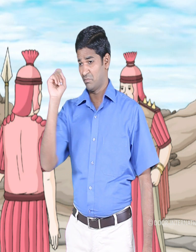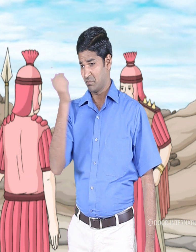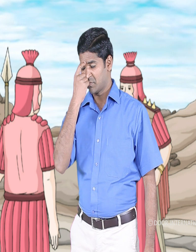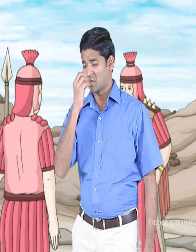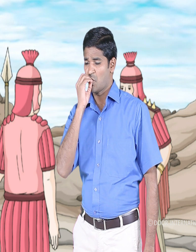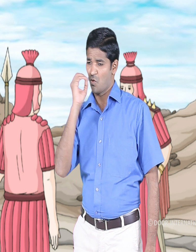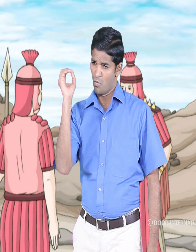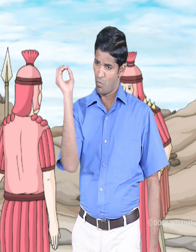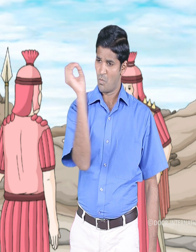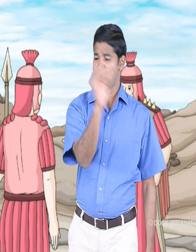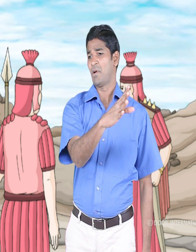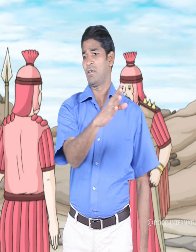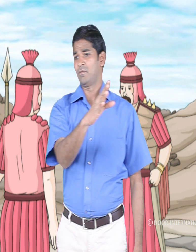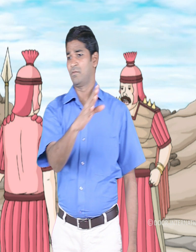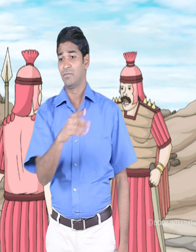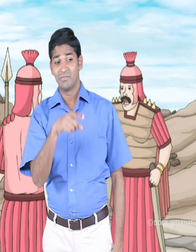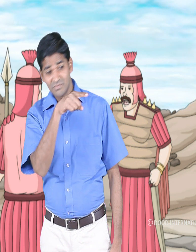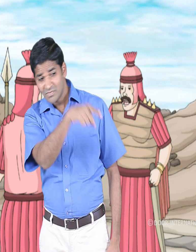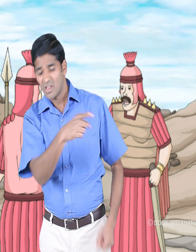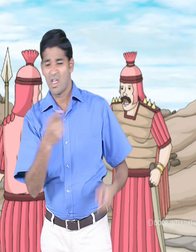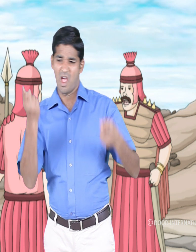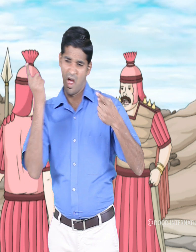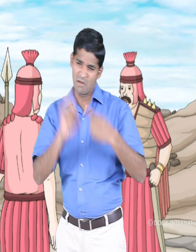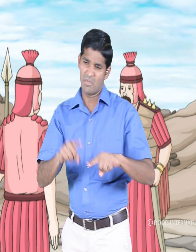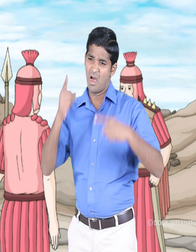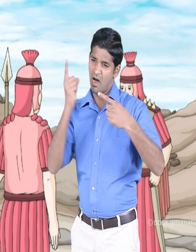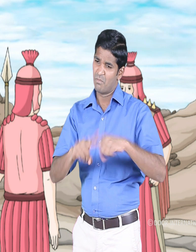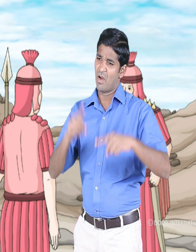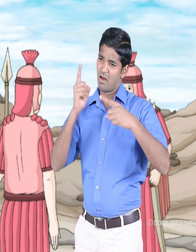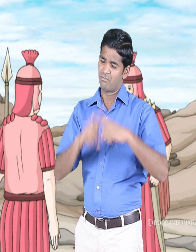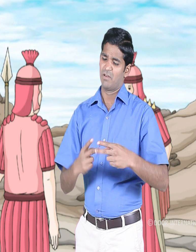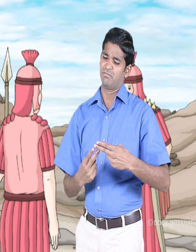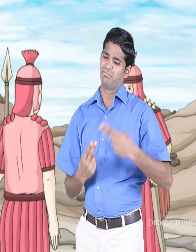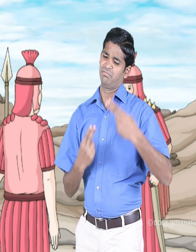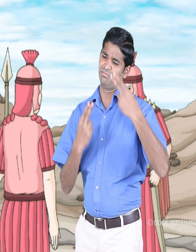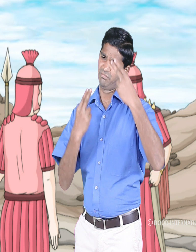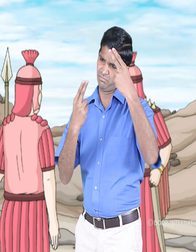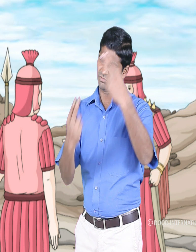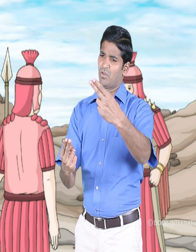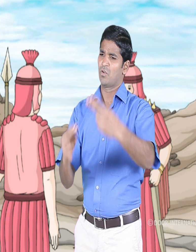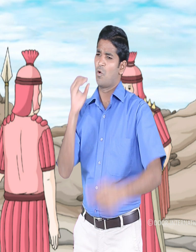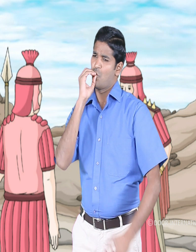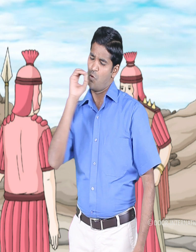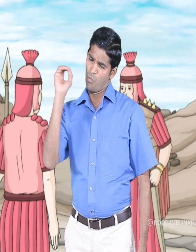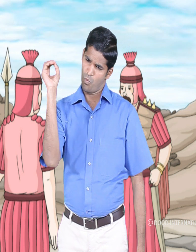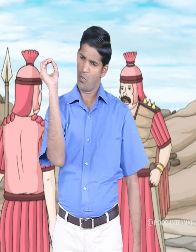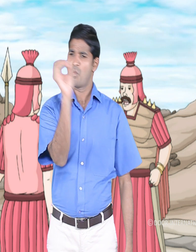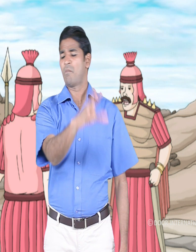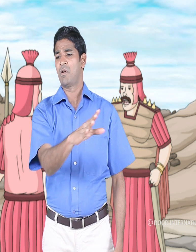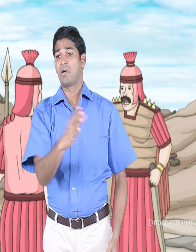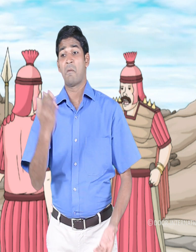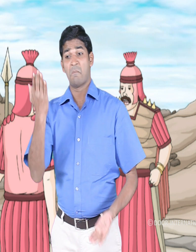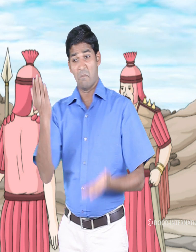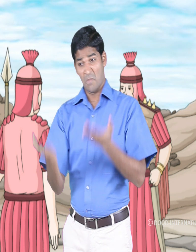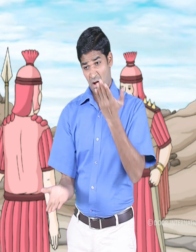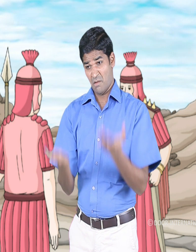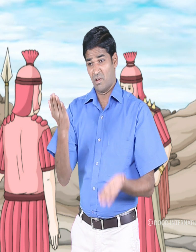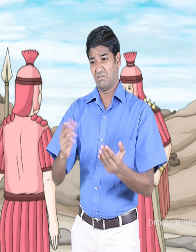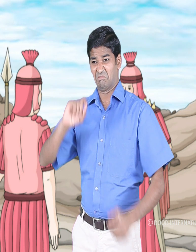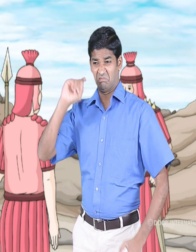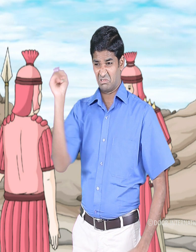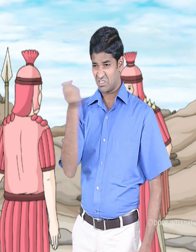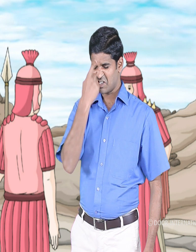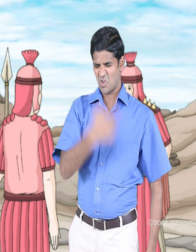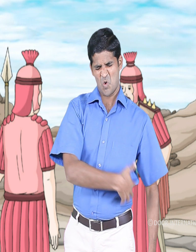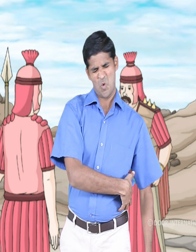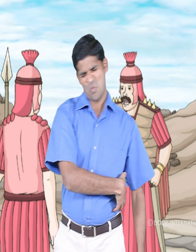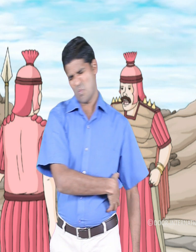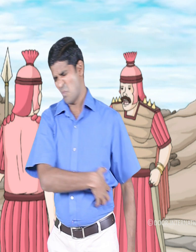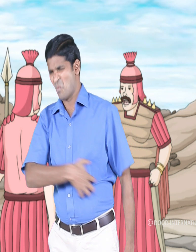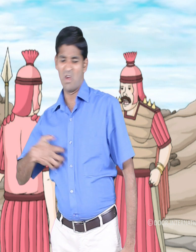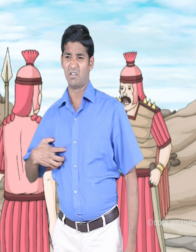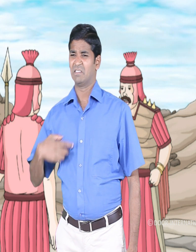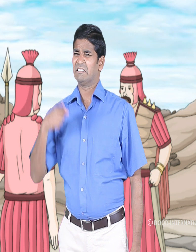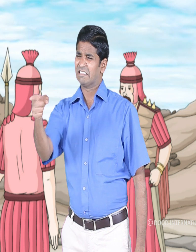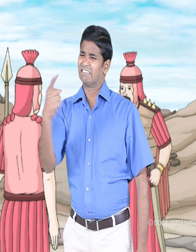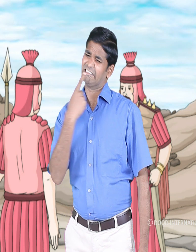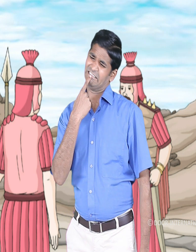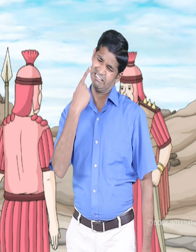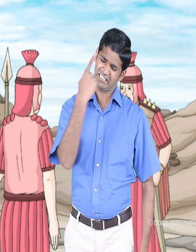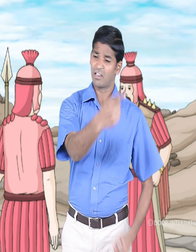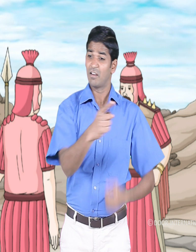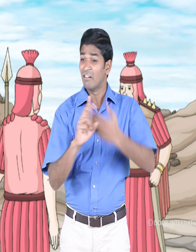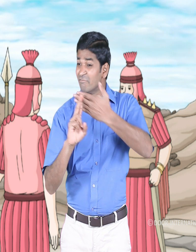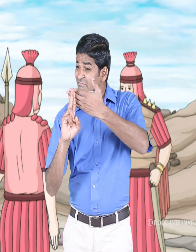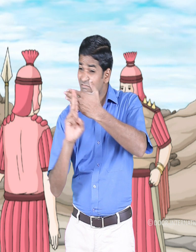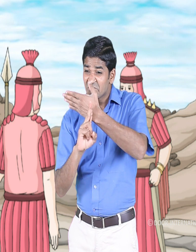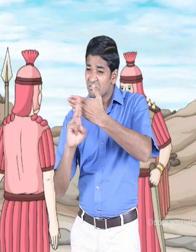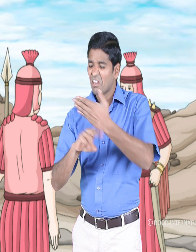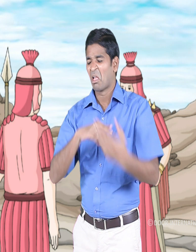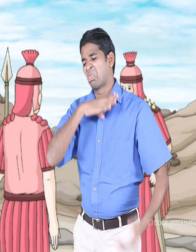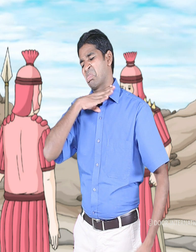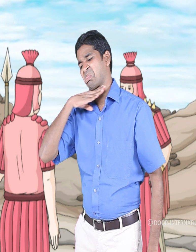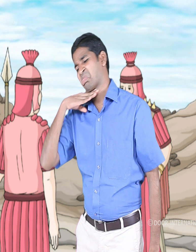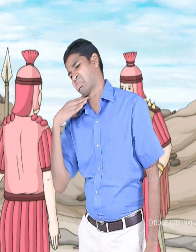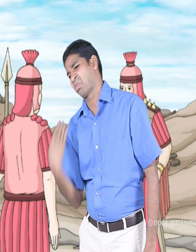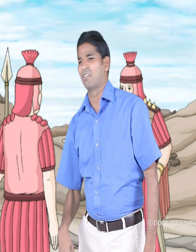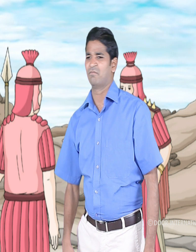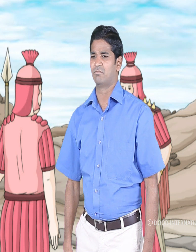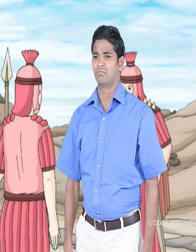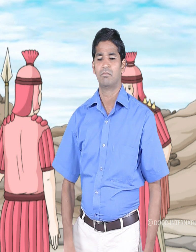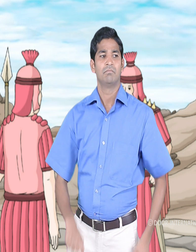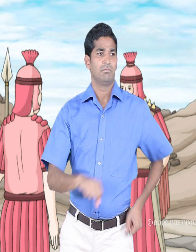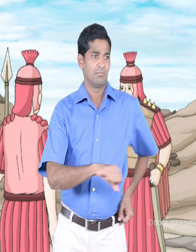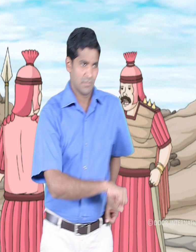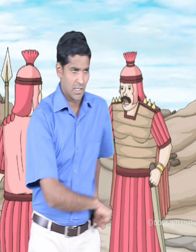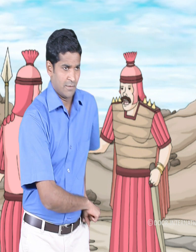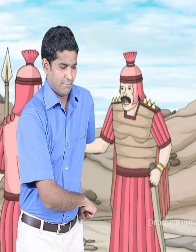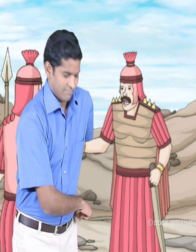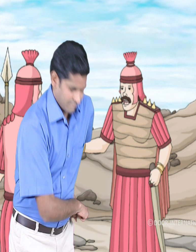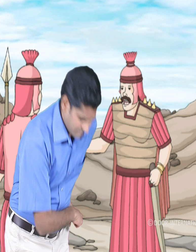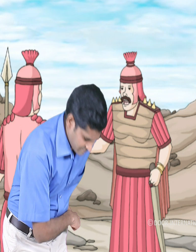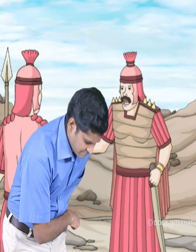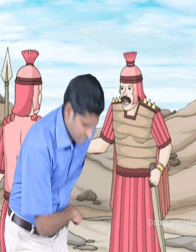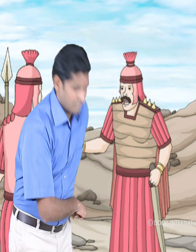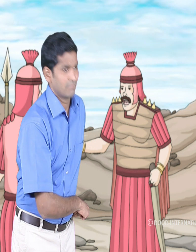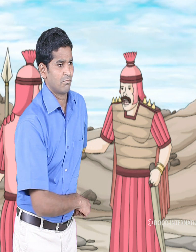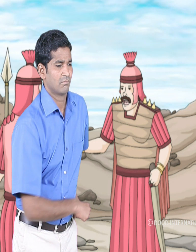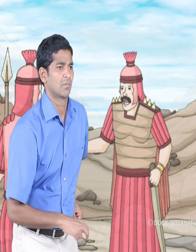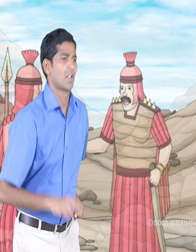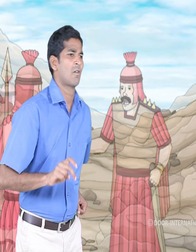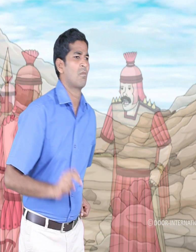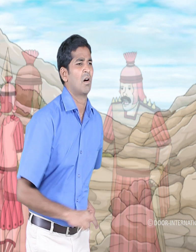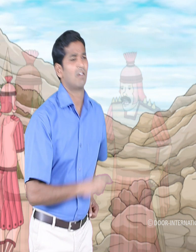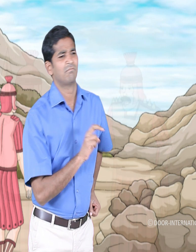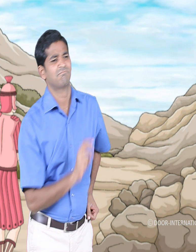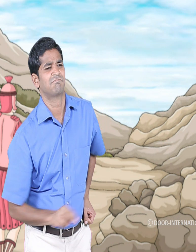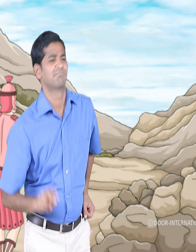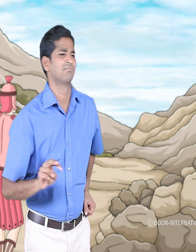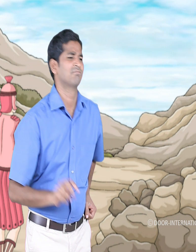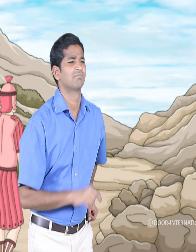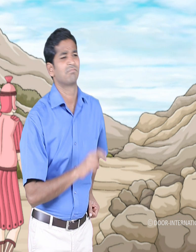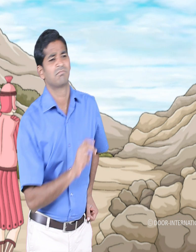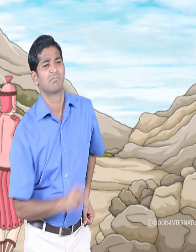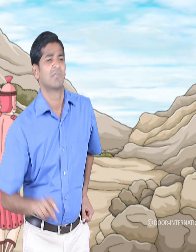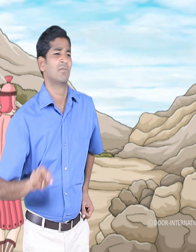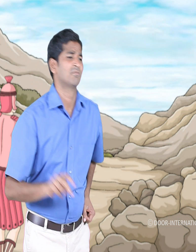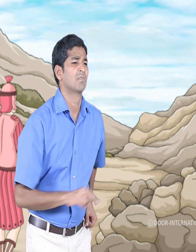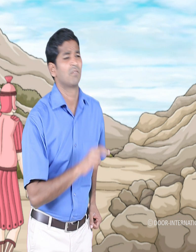Did you not realize they would shoot from atop the wall? Who was the one to strike Abimelech son of Jerubbesheth ? Was it not a woman who dropped an upper millstone on him from the wall, so that he died in Thebez? Why did you get so close to the wall?’